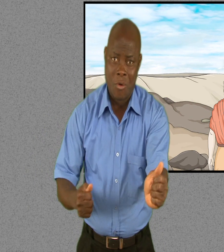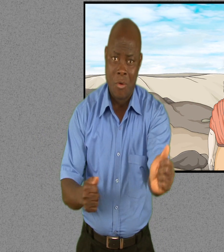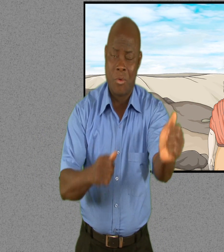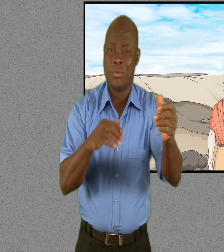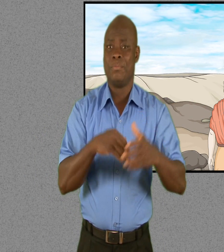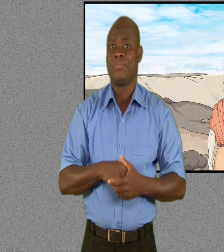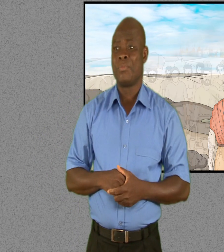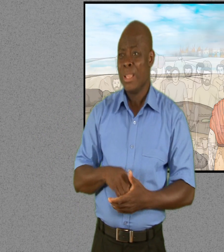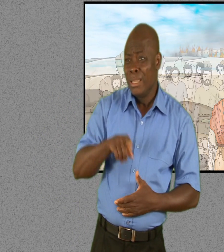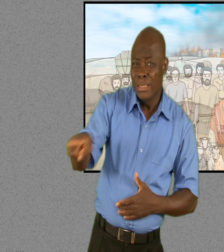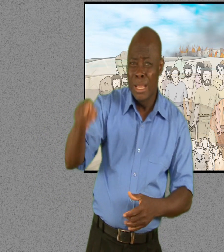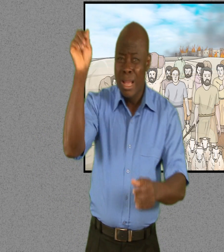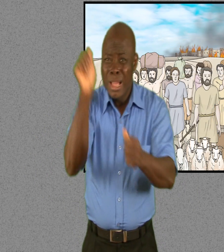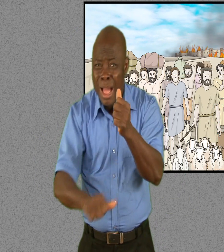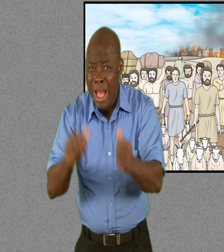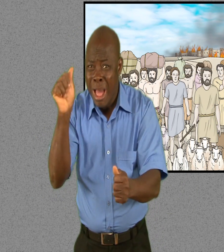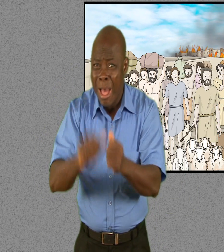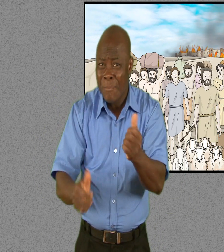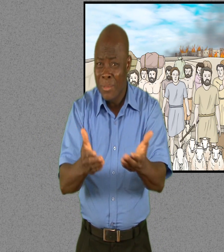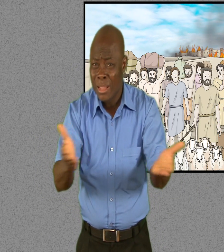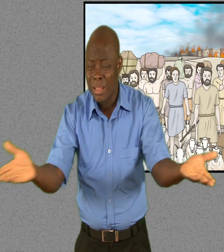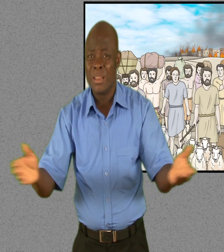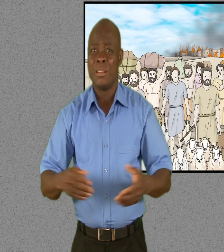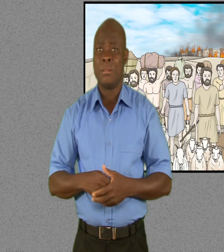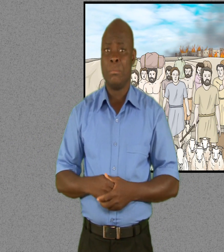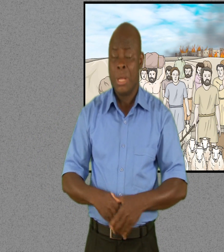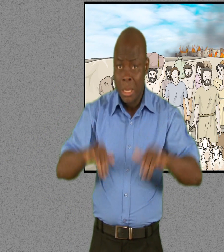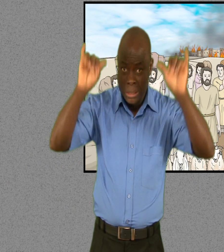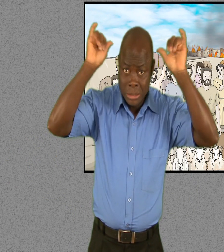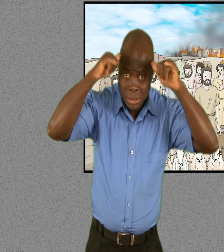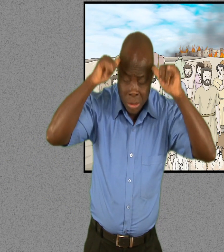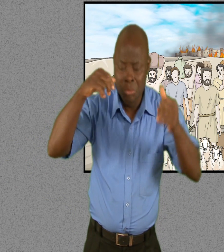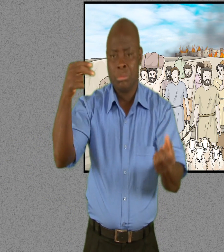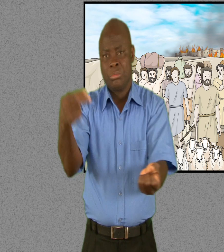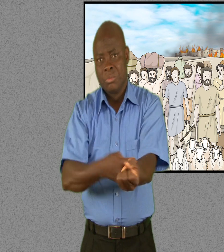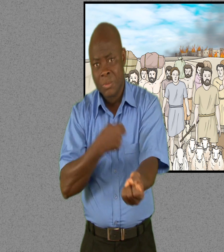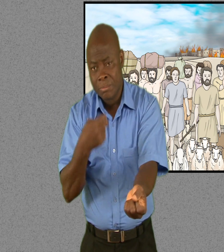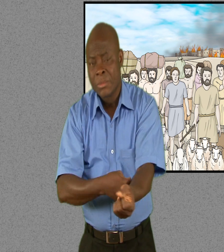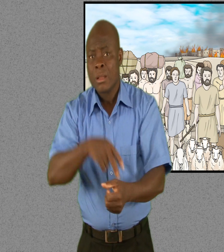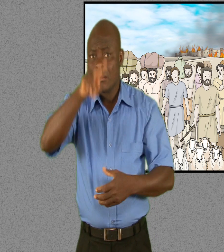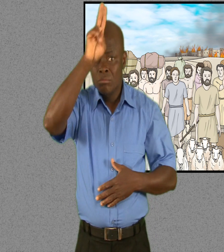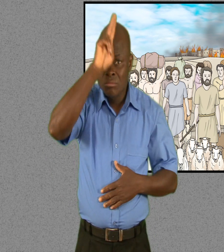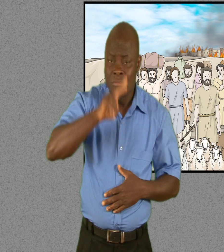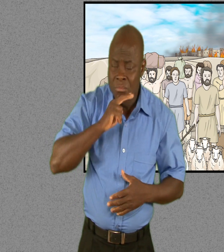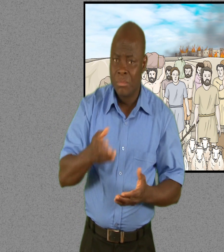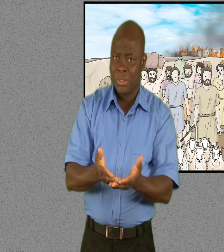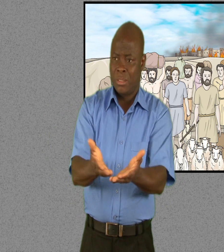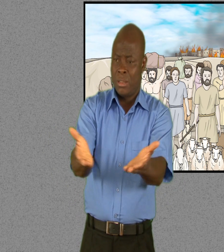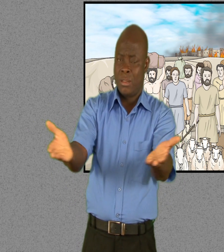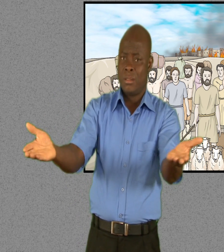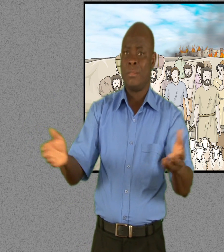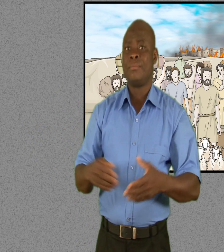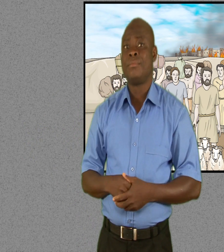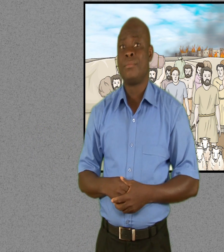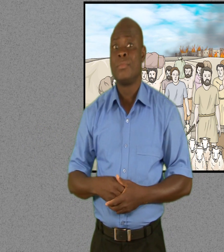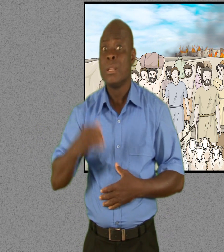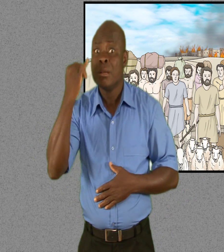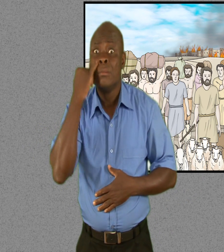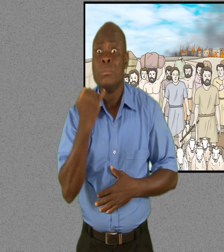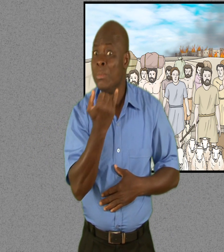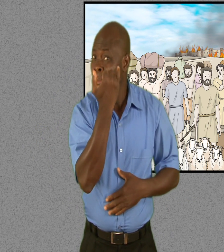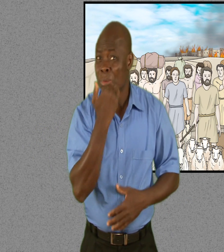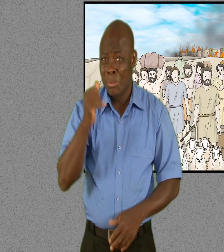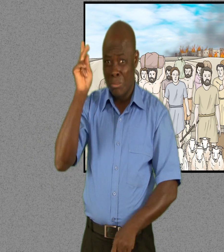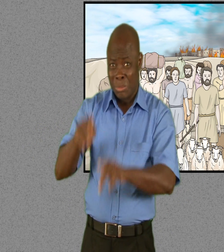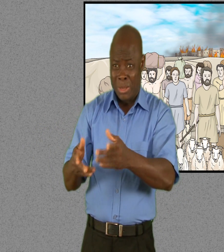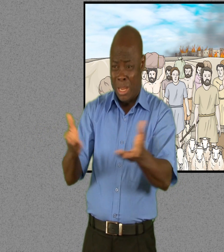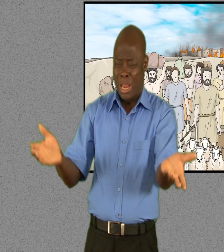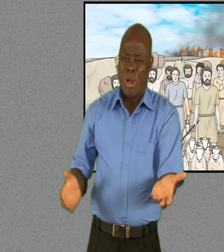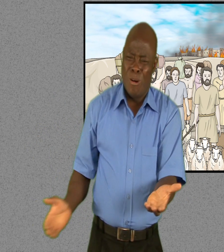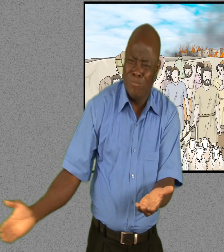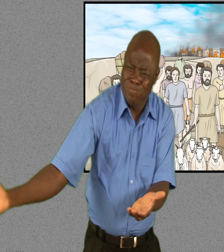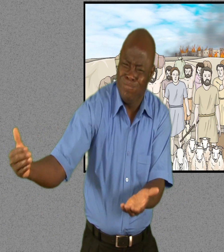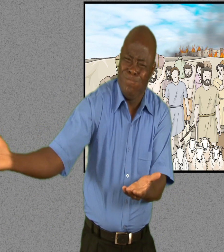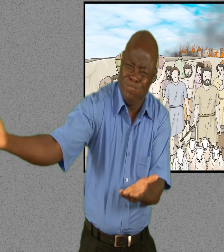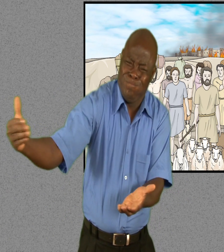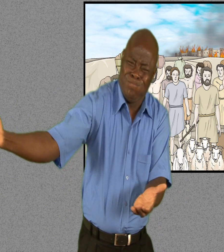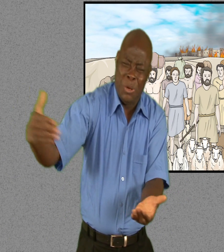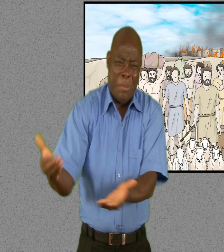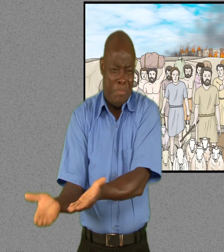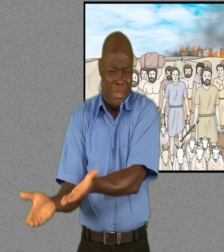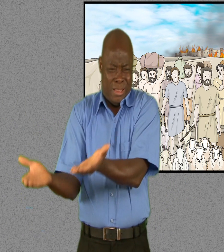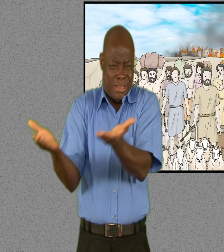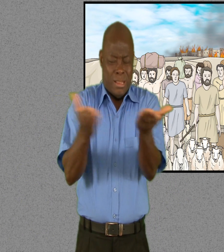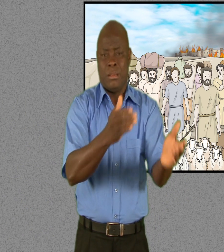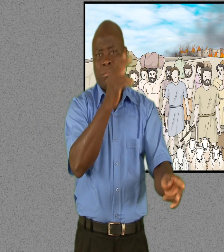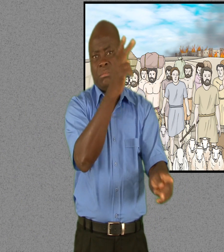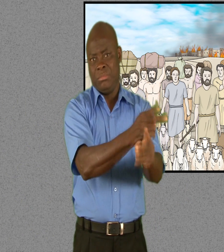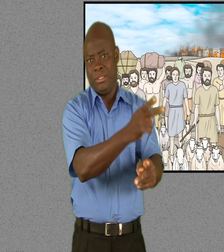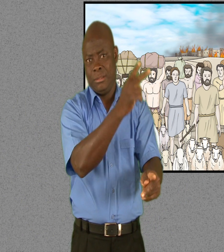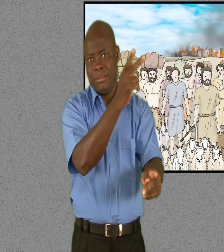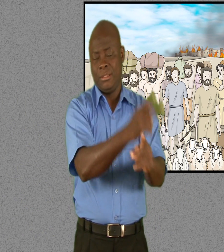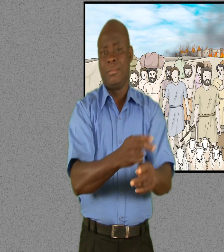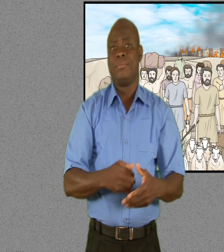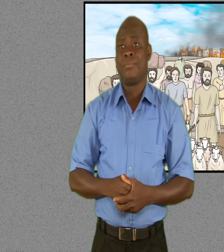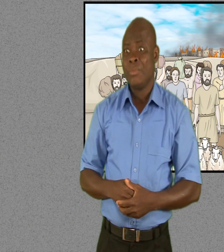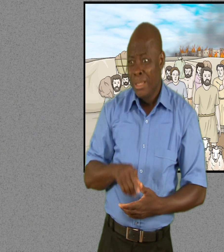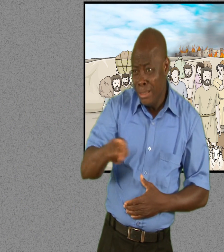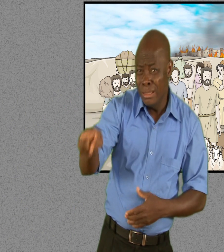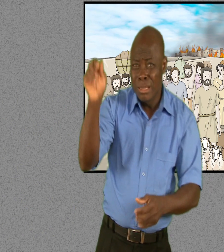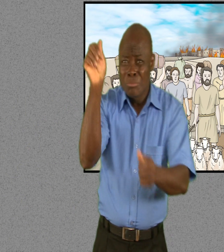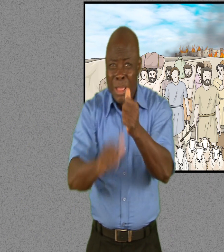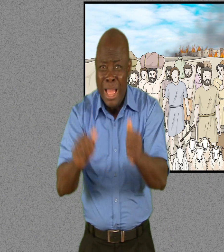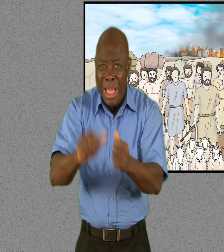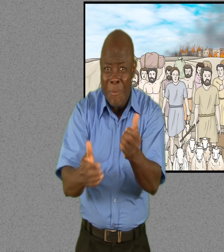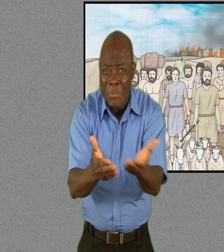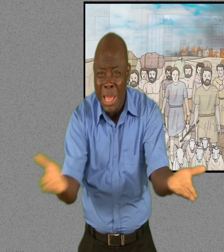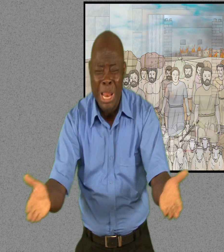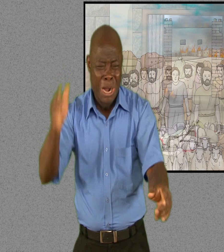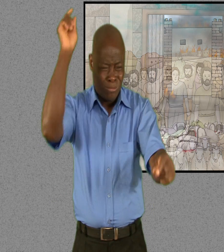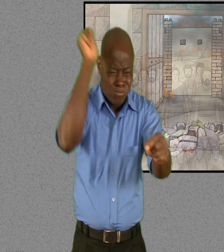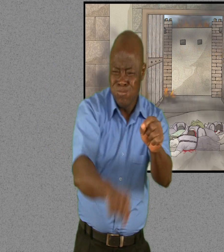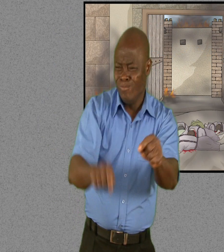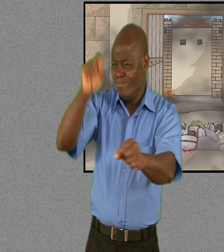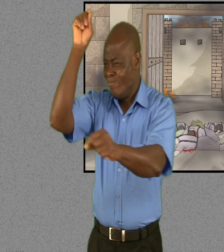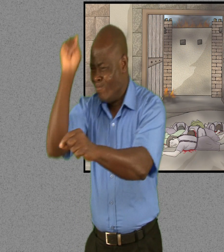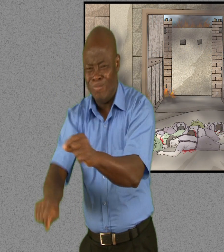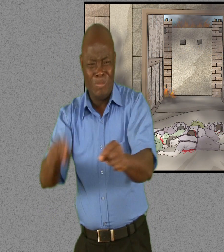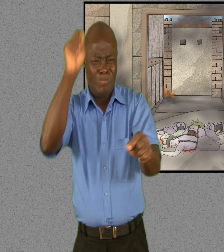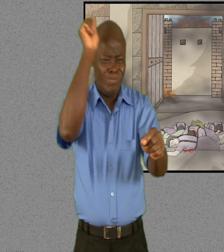Israel took for themselves only the cattle and plunder of that city, as the LORD had commanded Joshua.